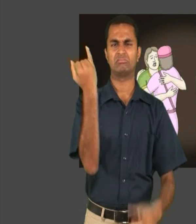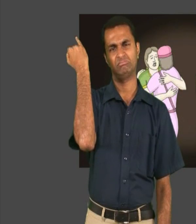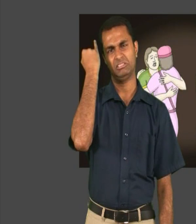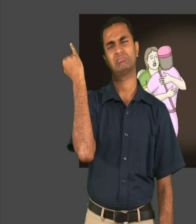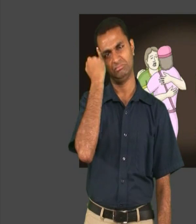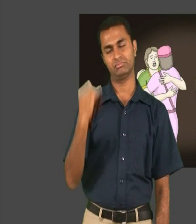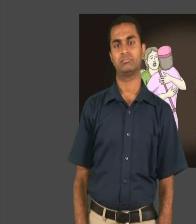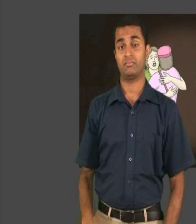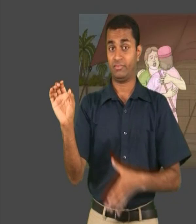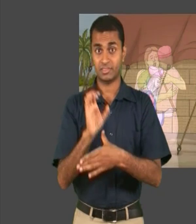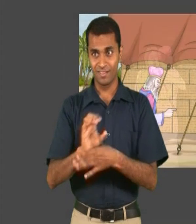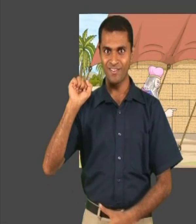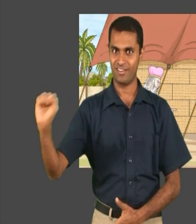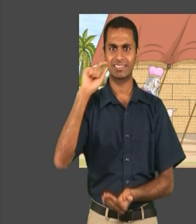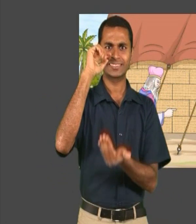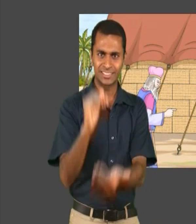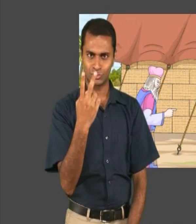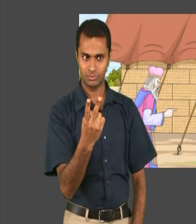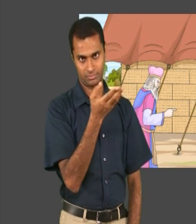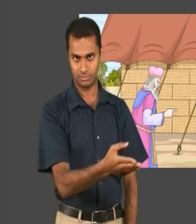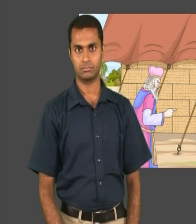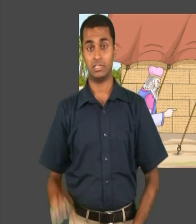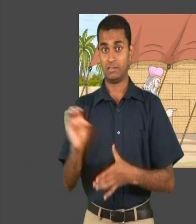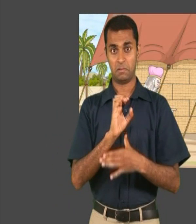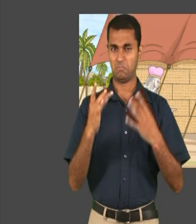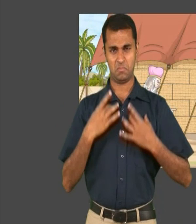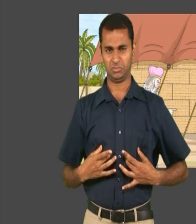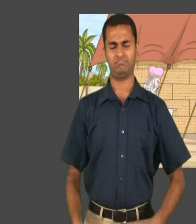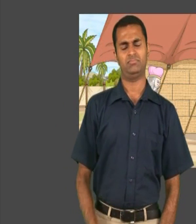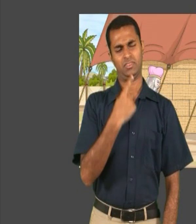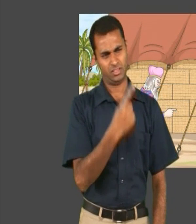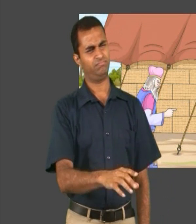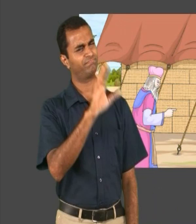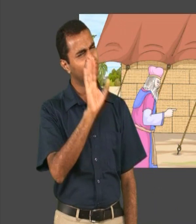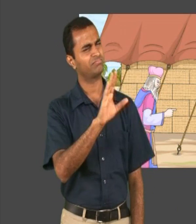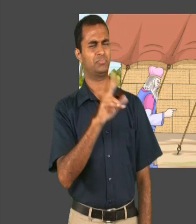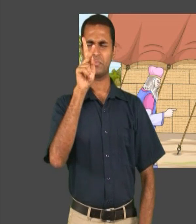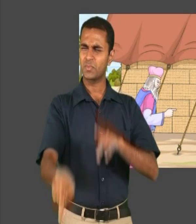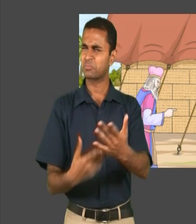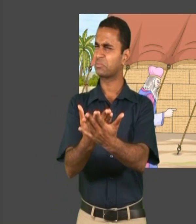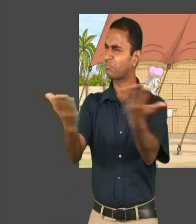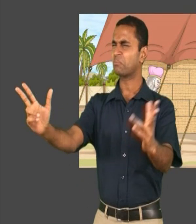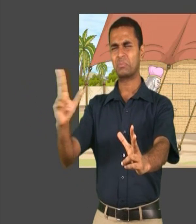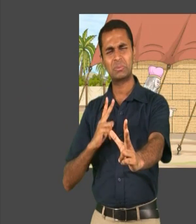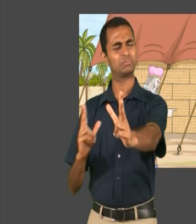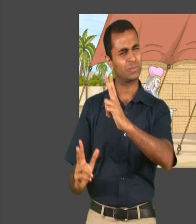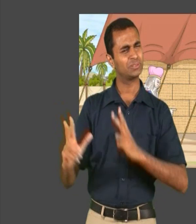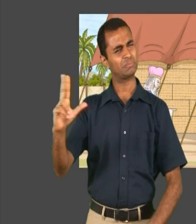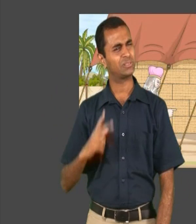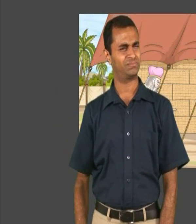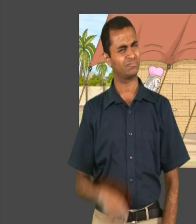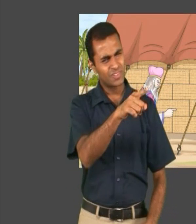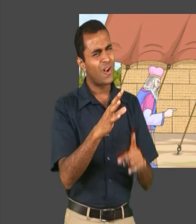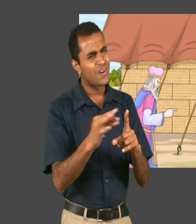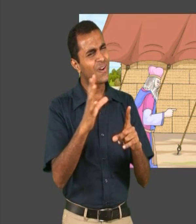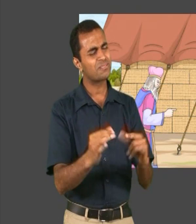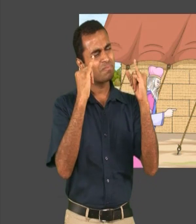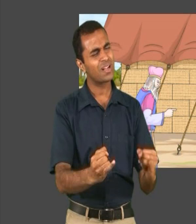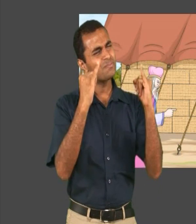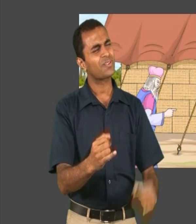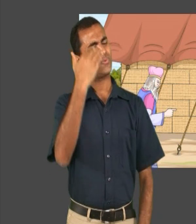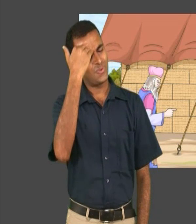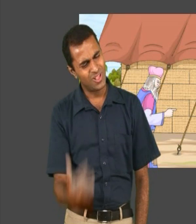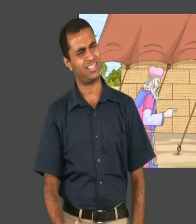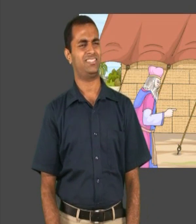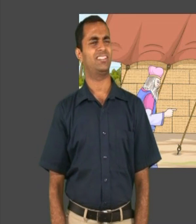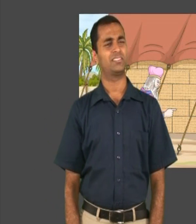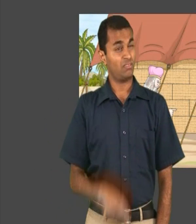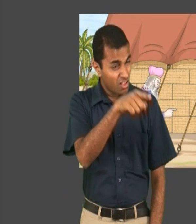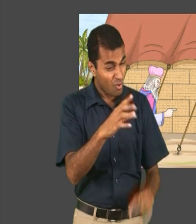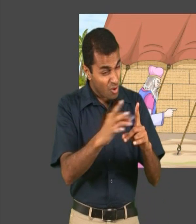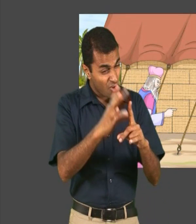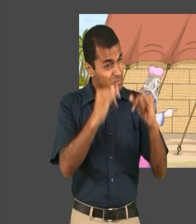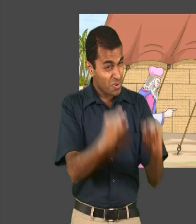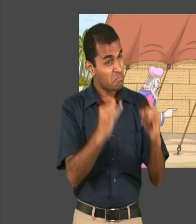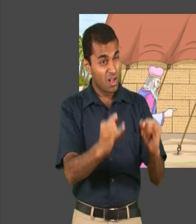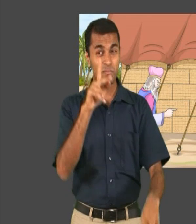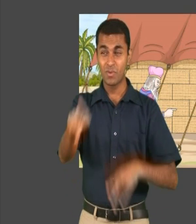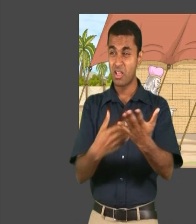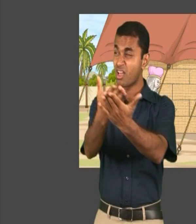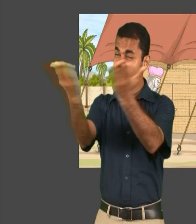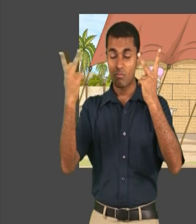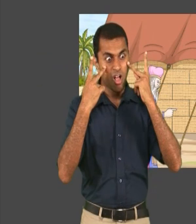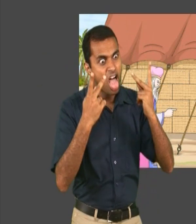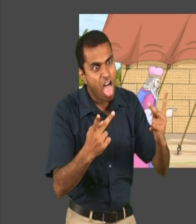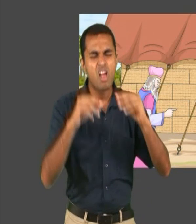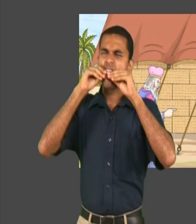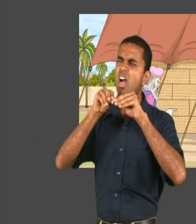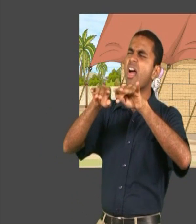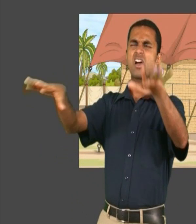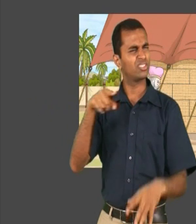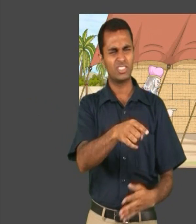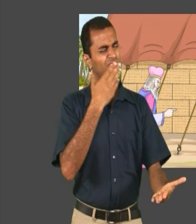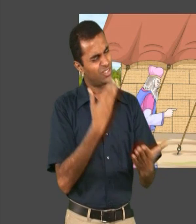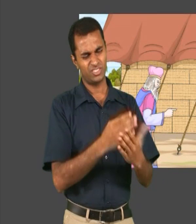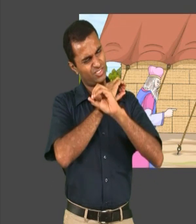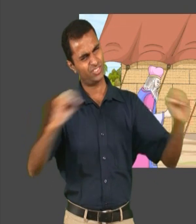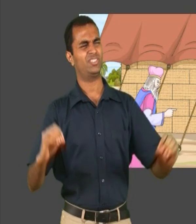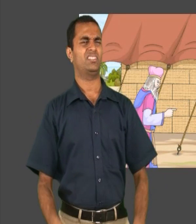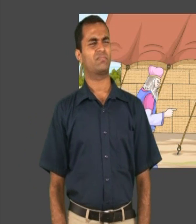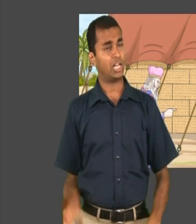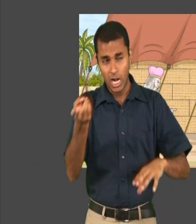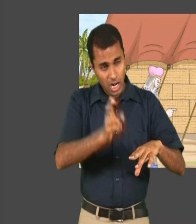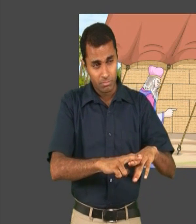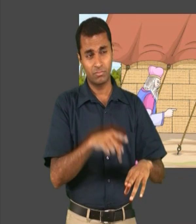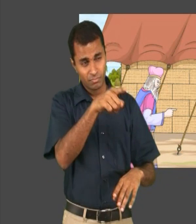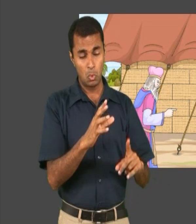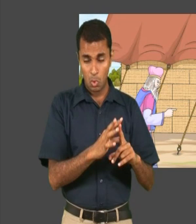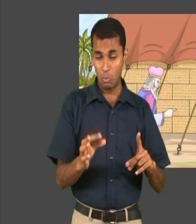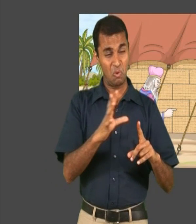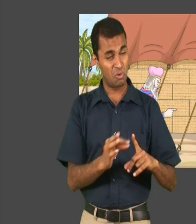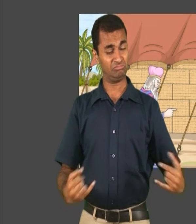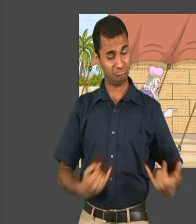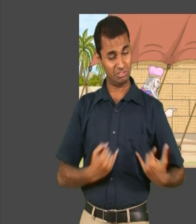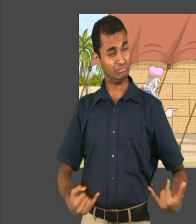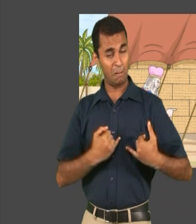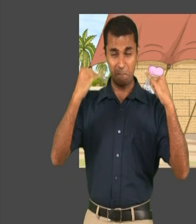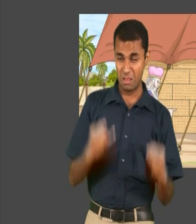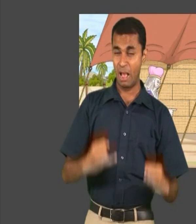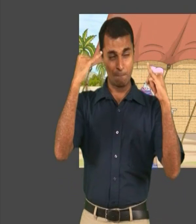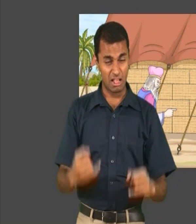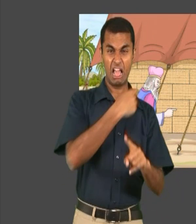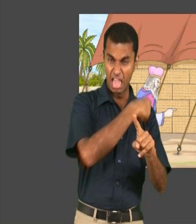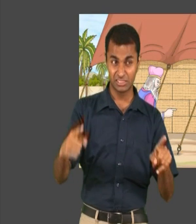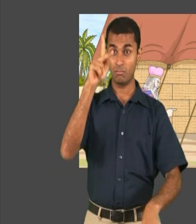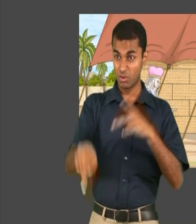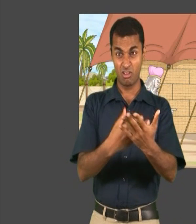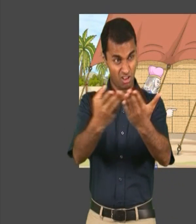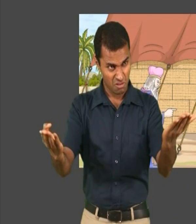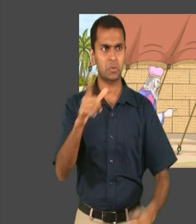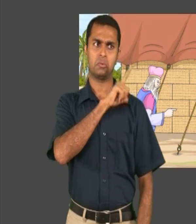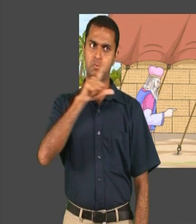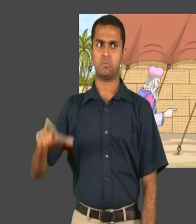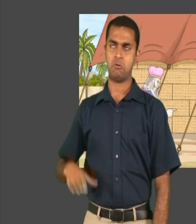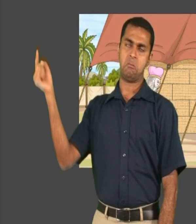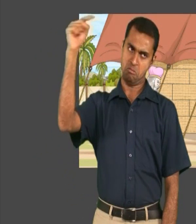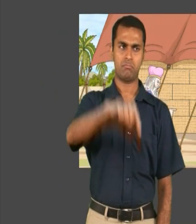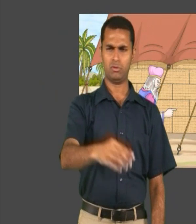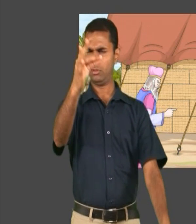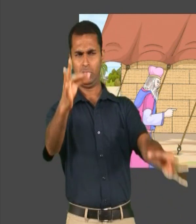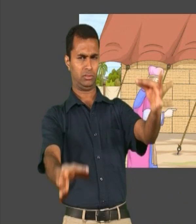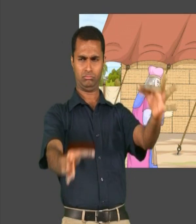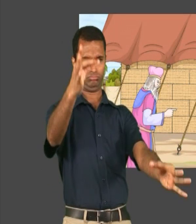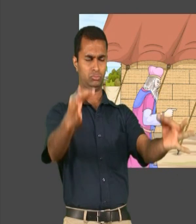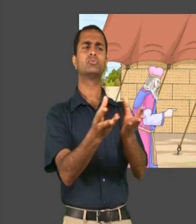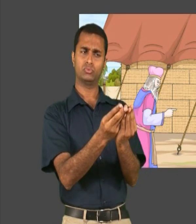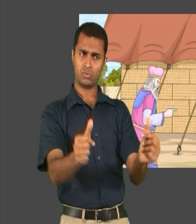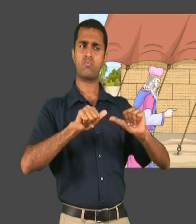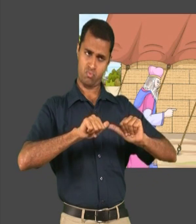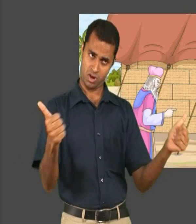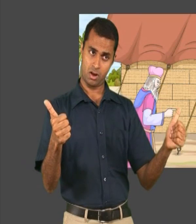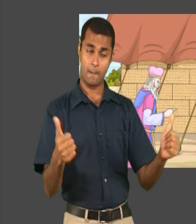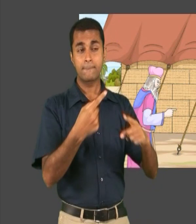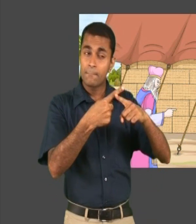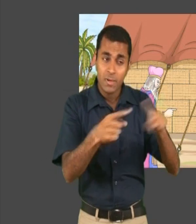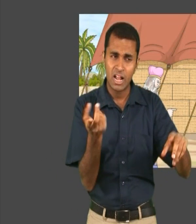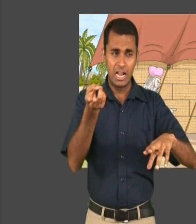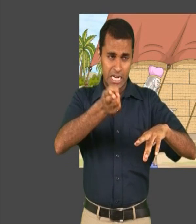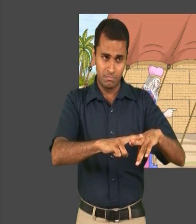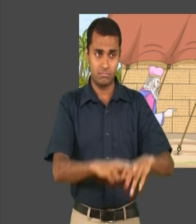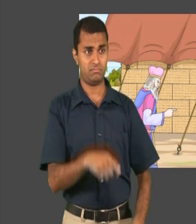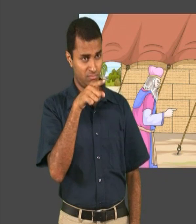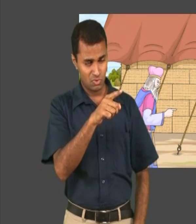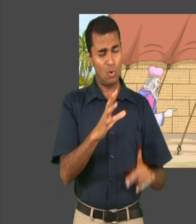“Why are you doing these things?” Eli said to his sons. “I hear about your wicked deeds from all these people. No, my sons; it is not a good report I hear circulating among the LORD’s people.